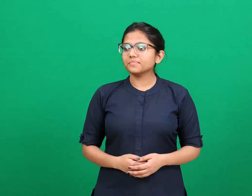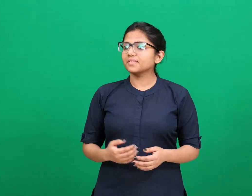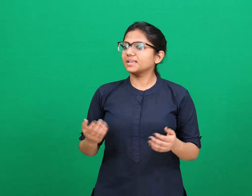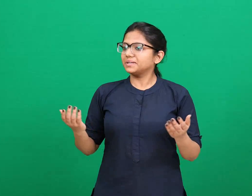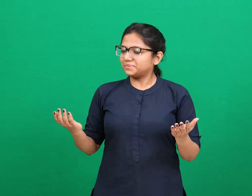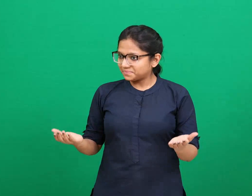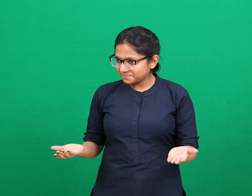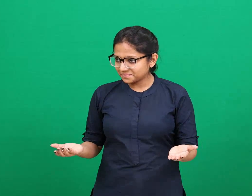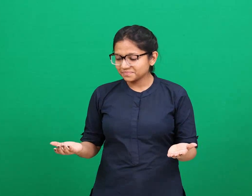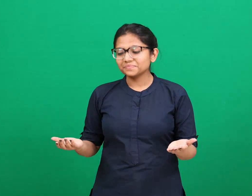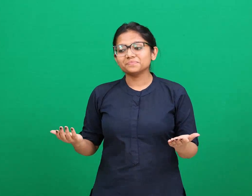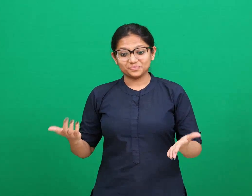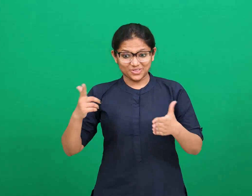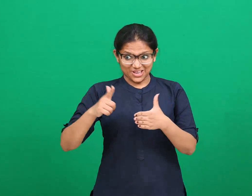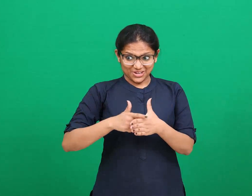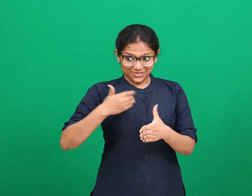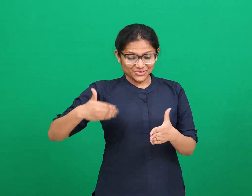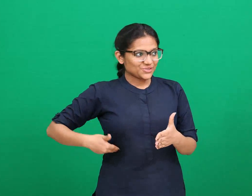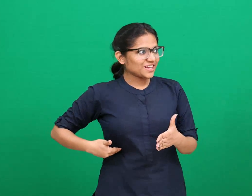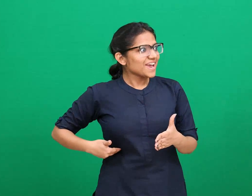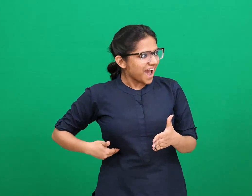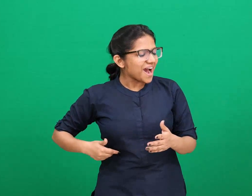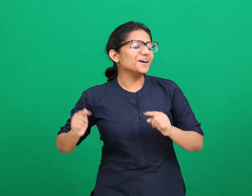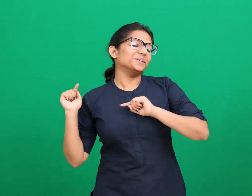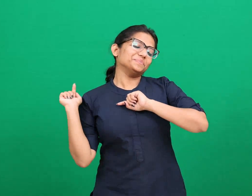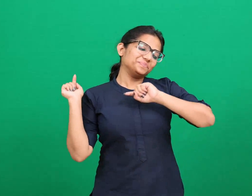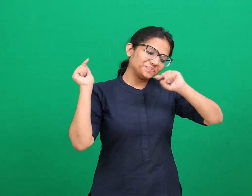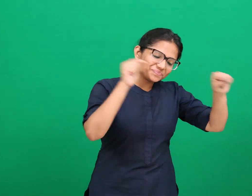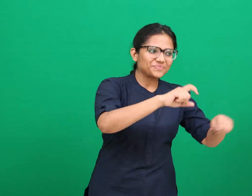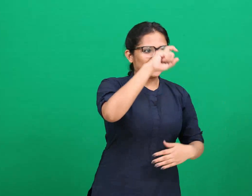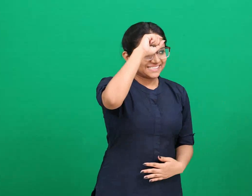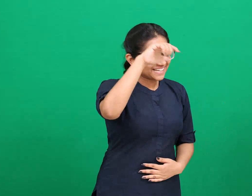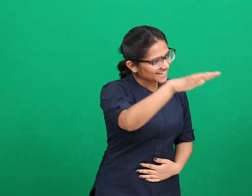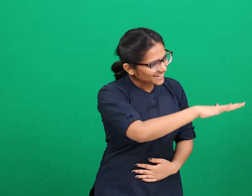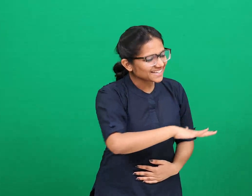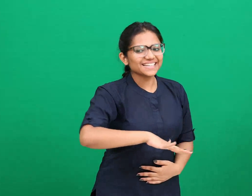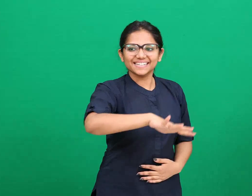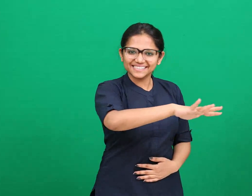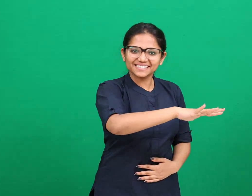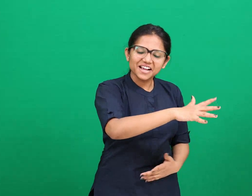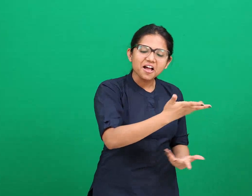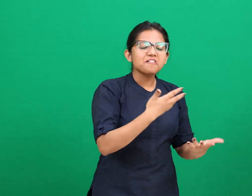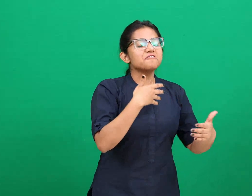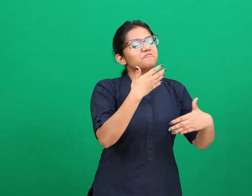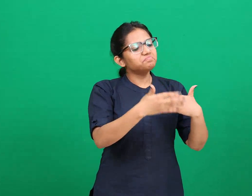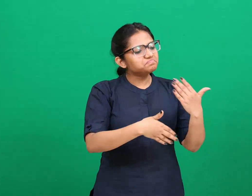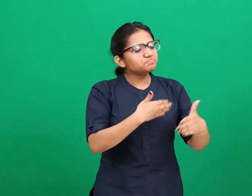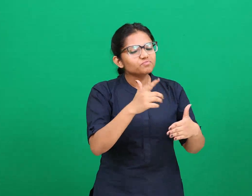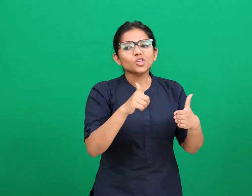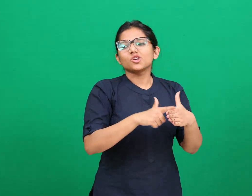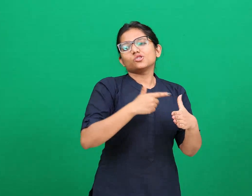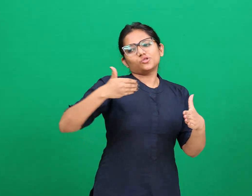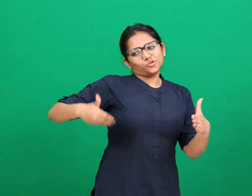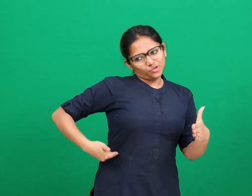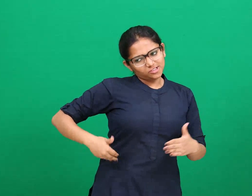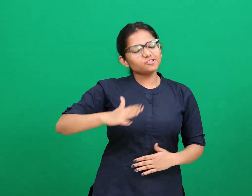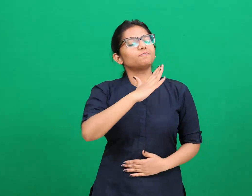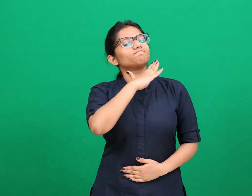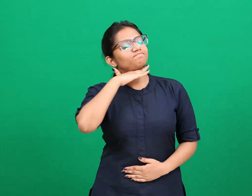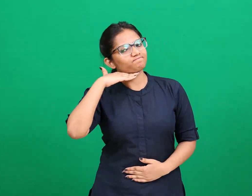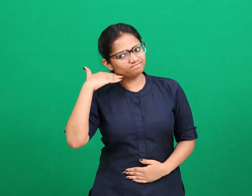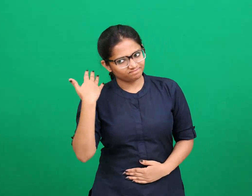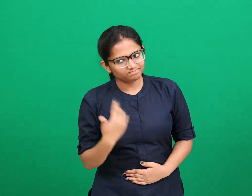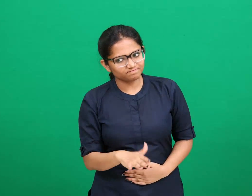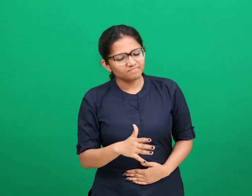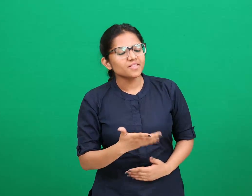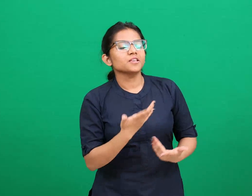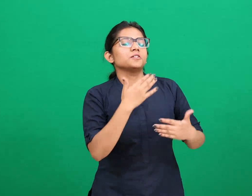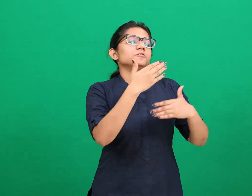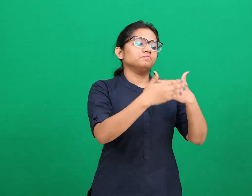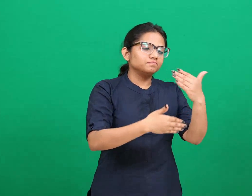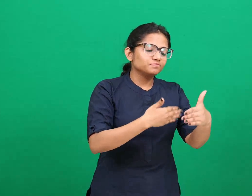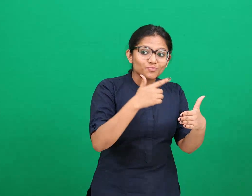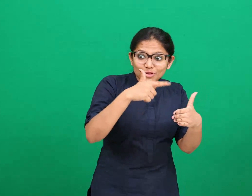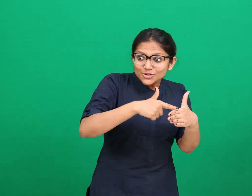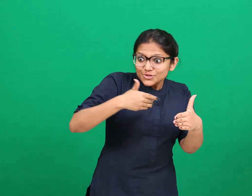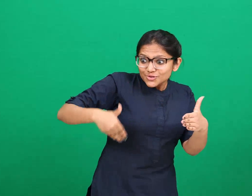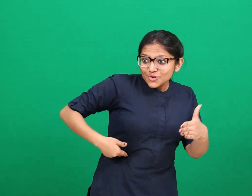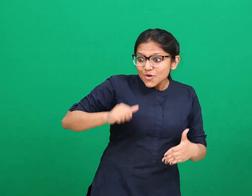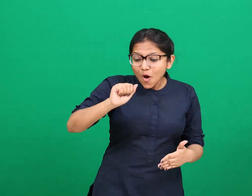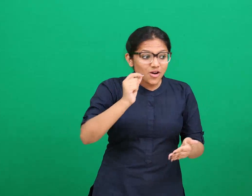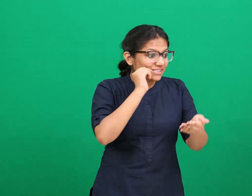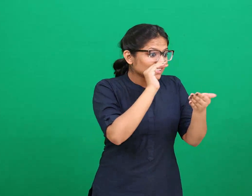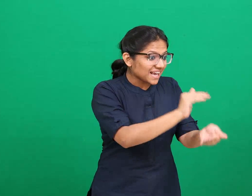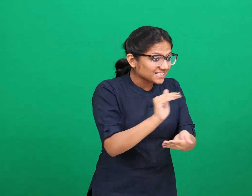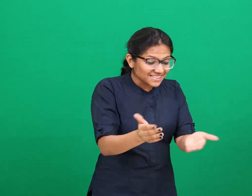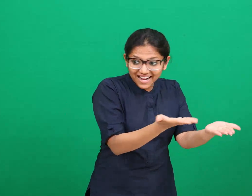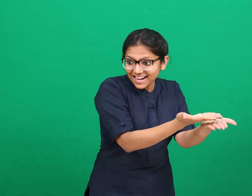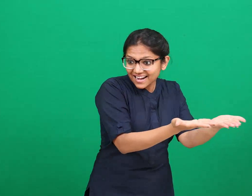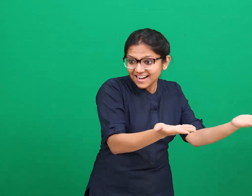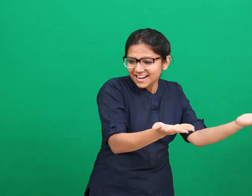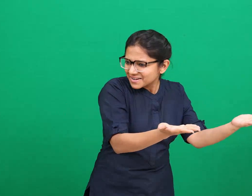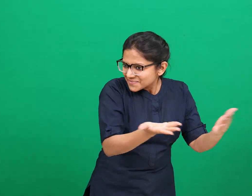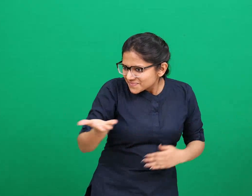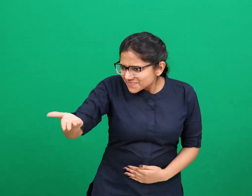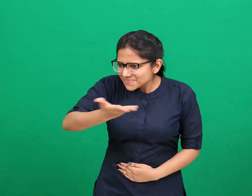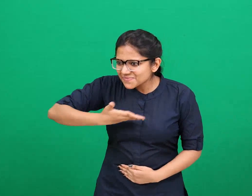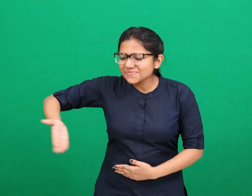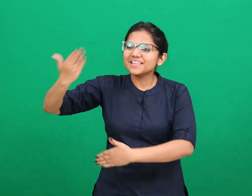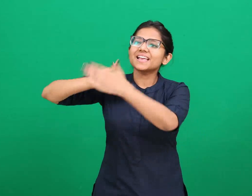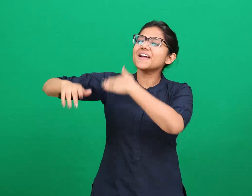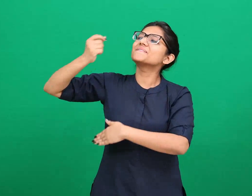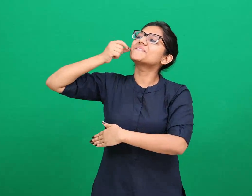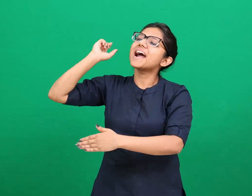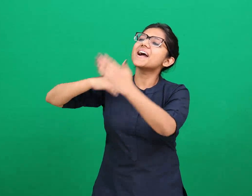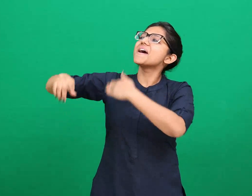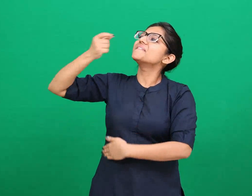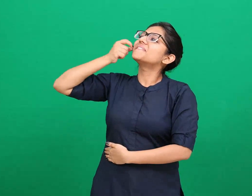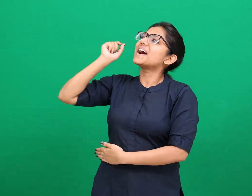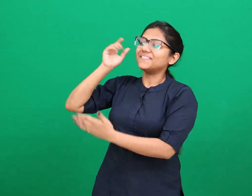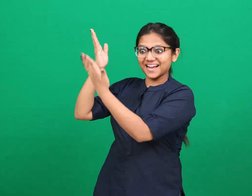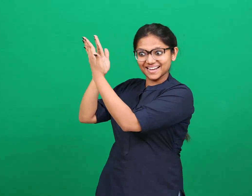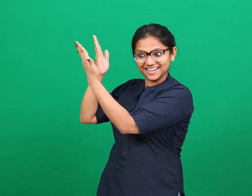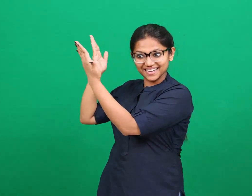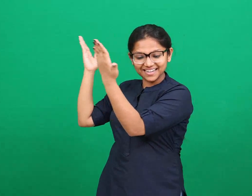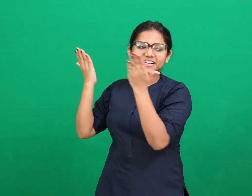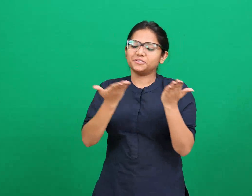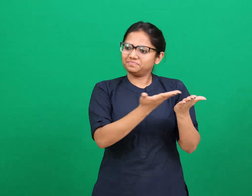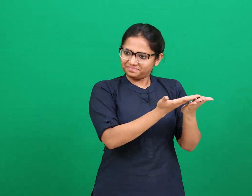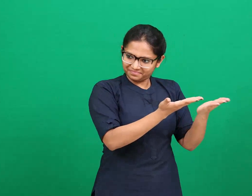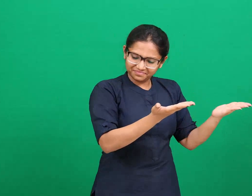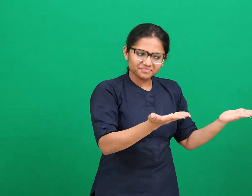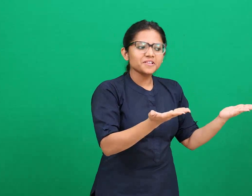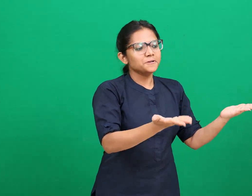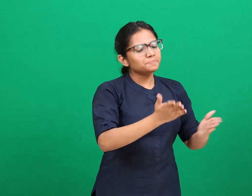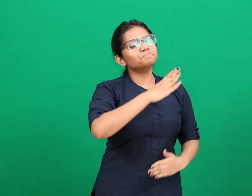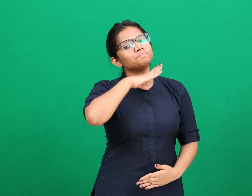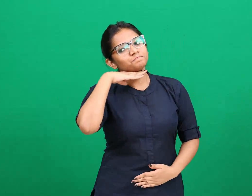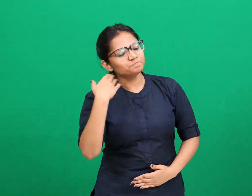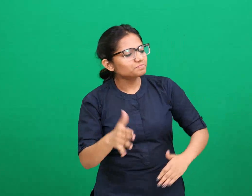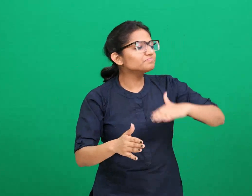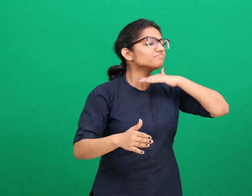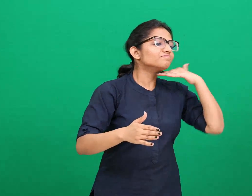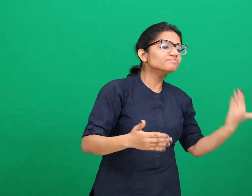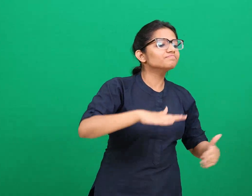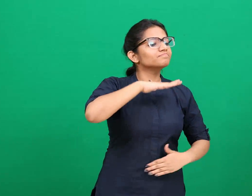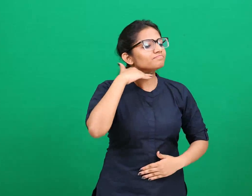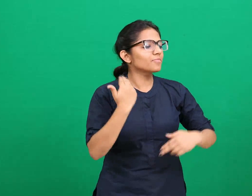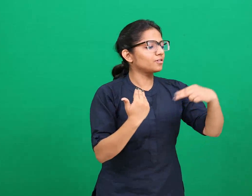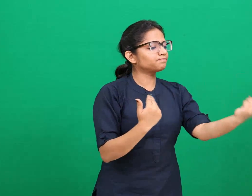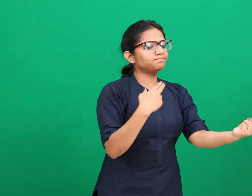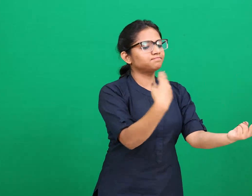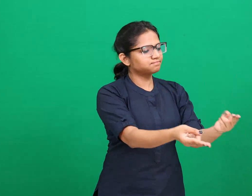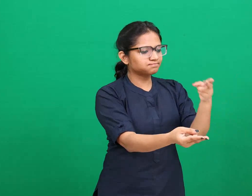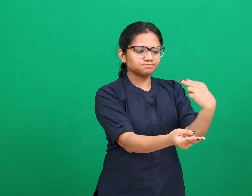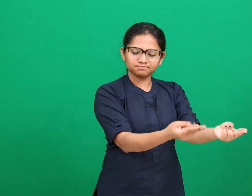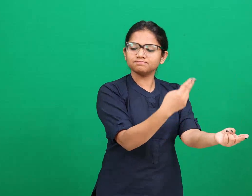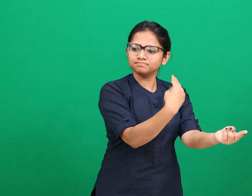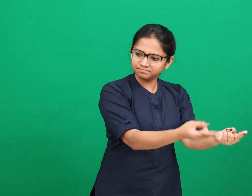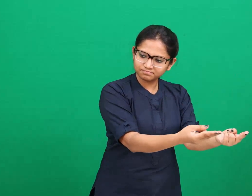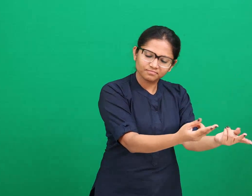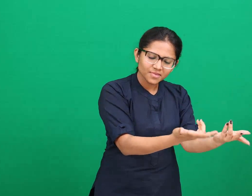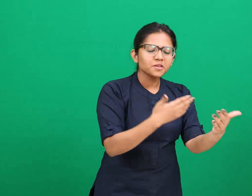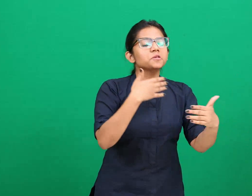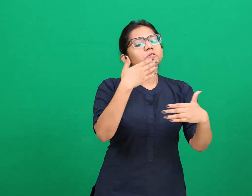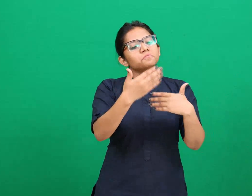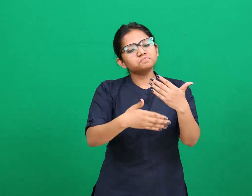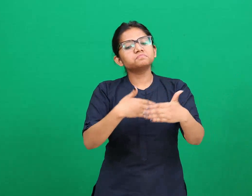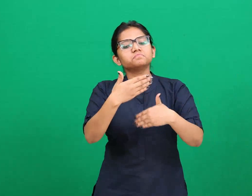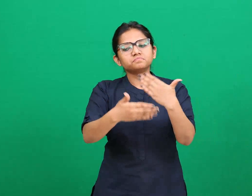So Jacob went down to Egypt, where he and our fathers died.